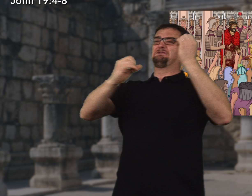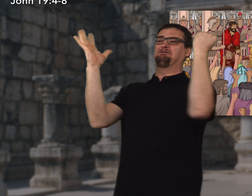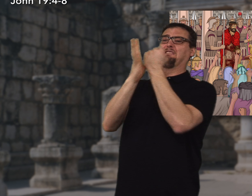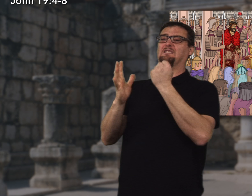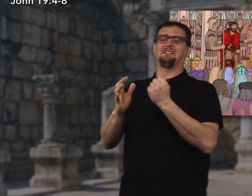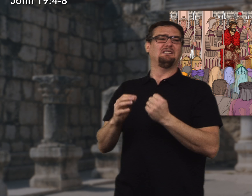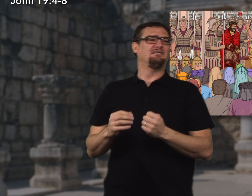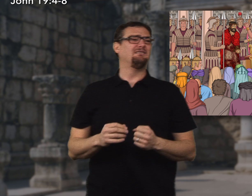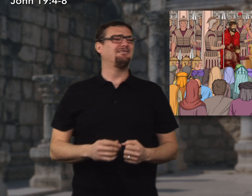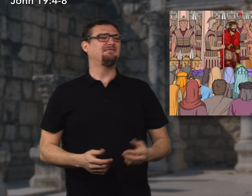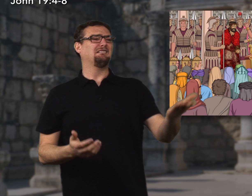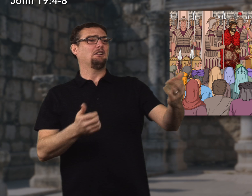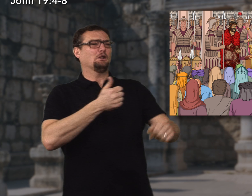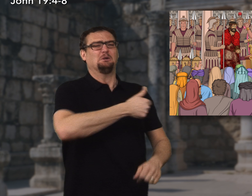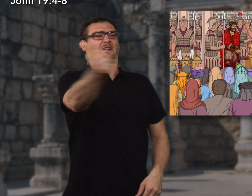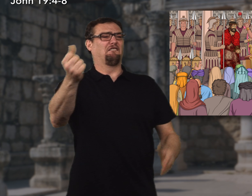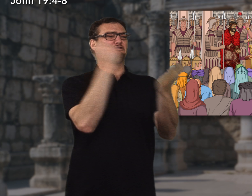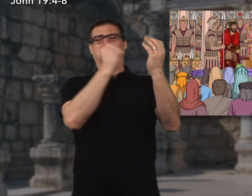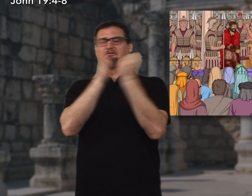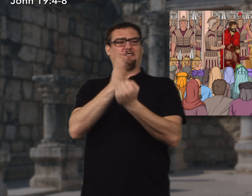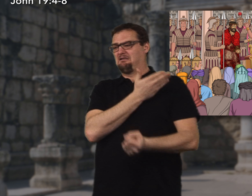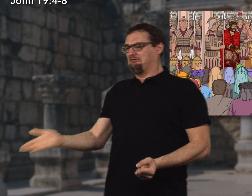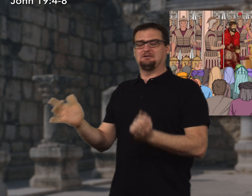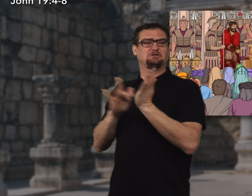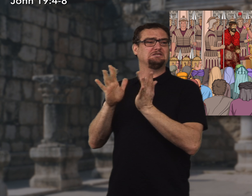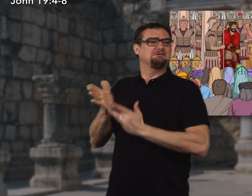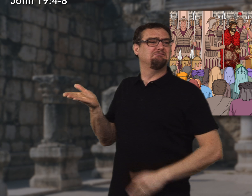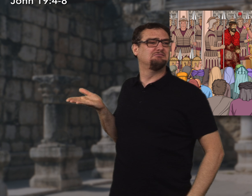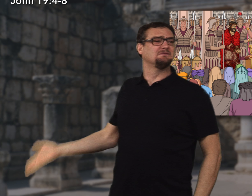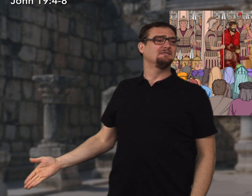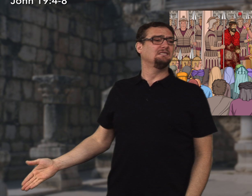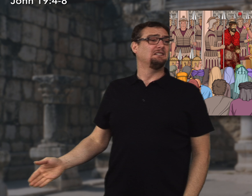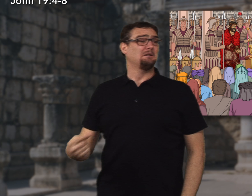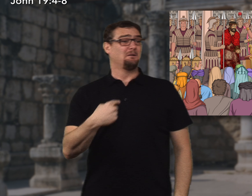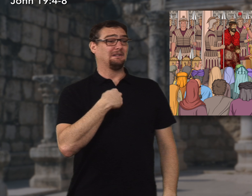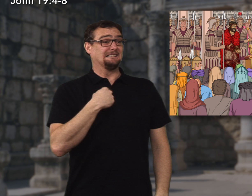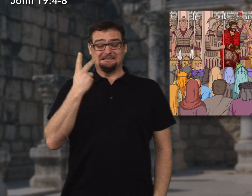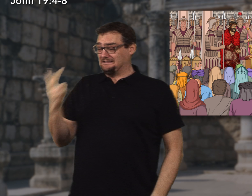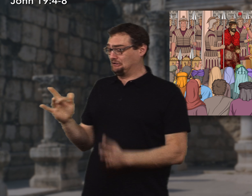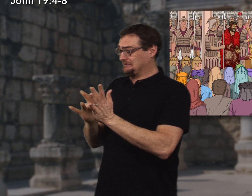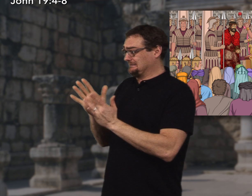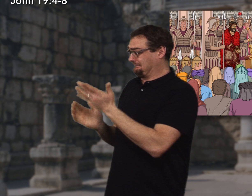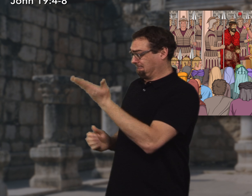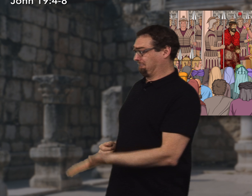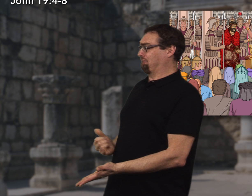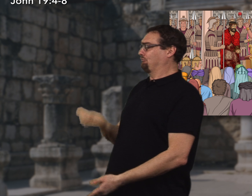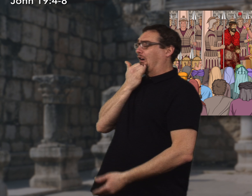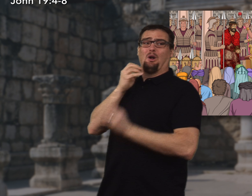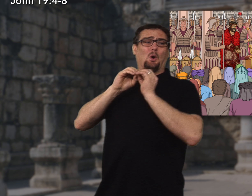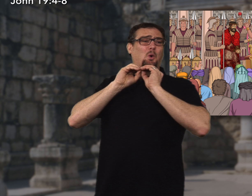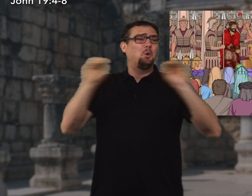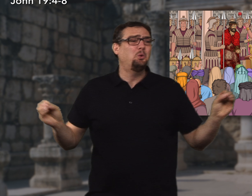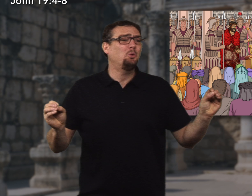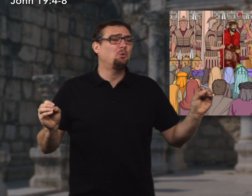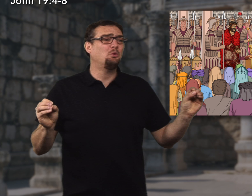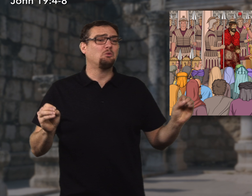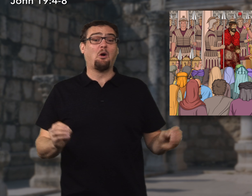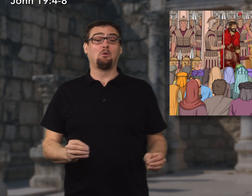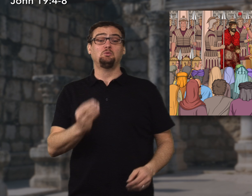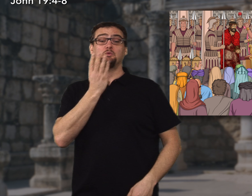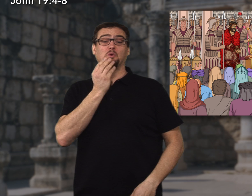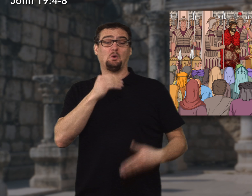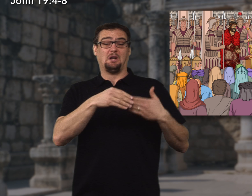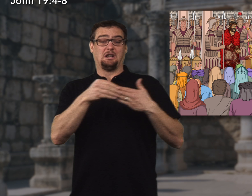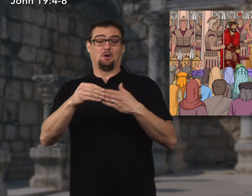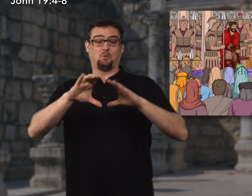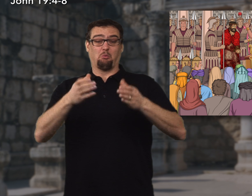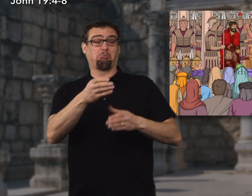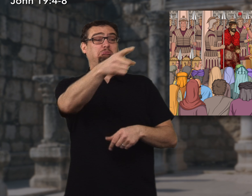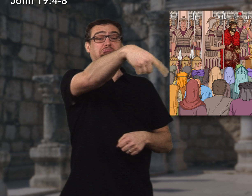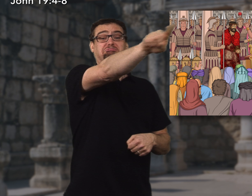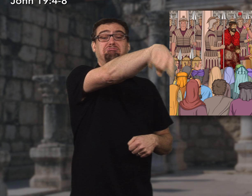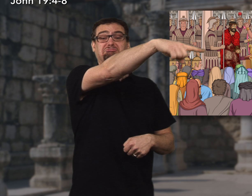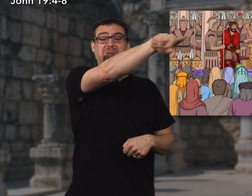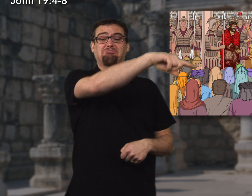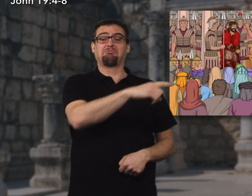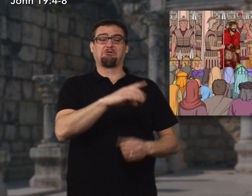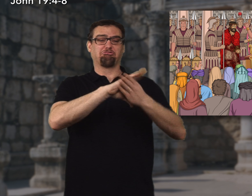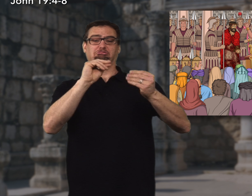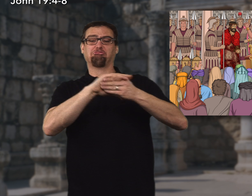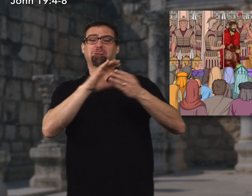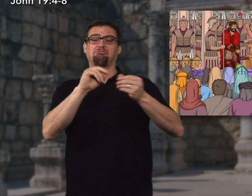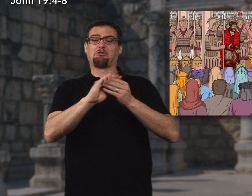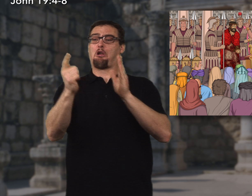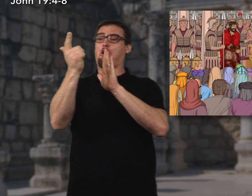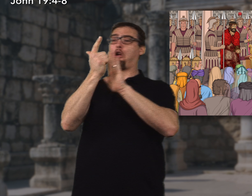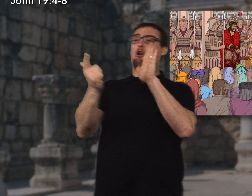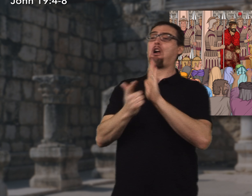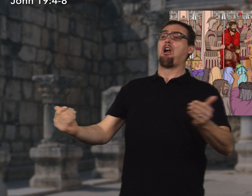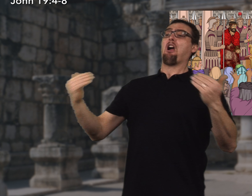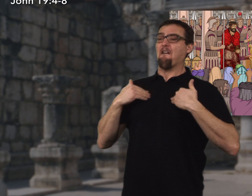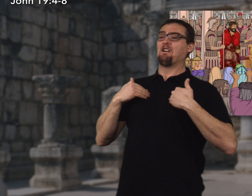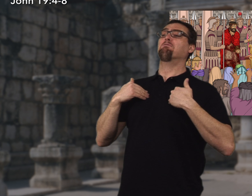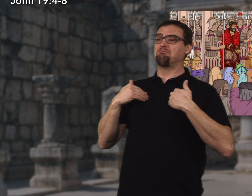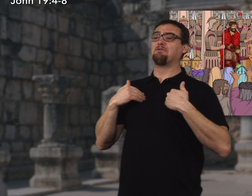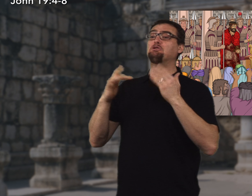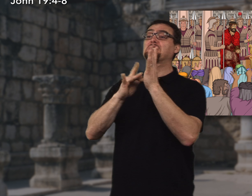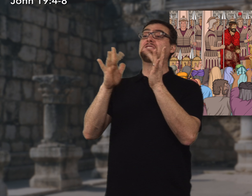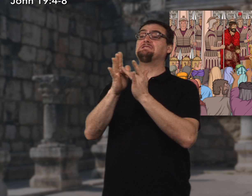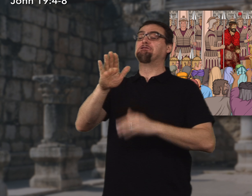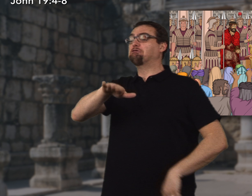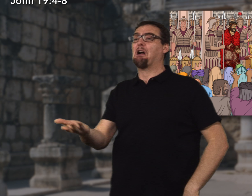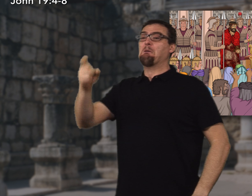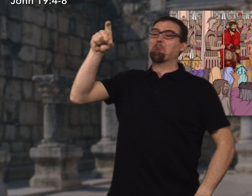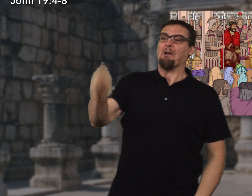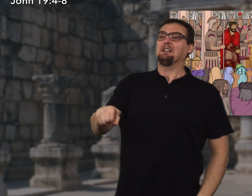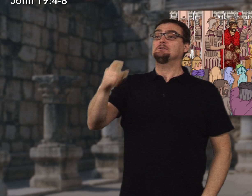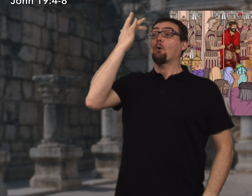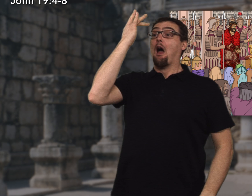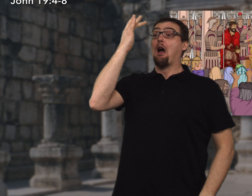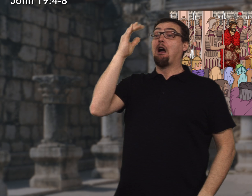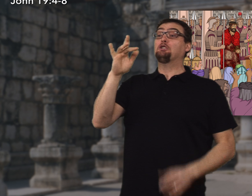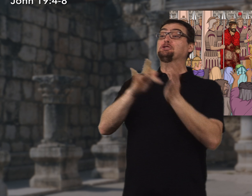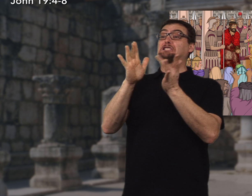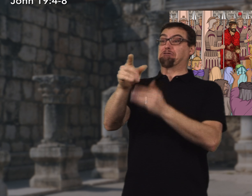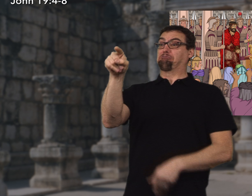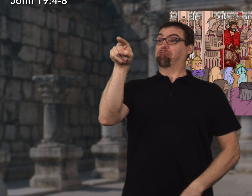“You take Him and crucify Him,” Pilate replied, “for I find no basis for a charge against Him.”